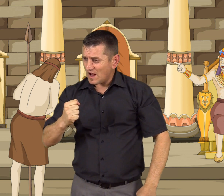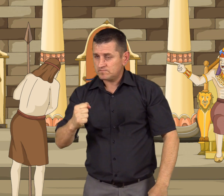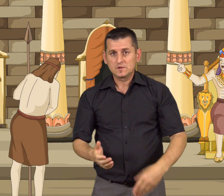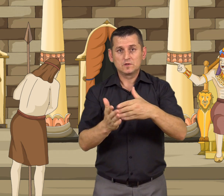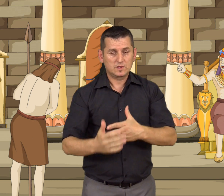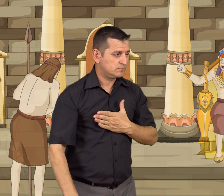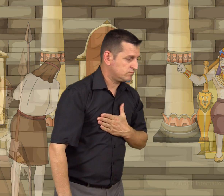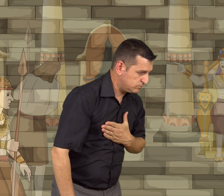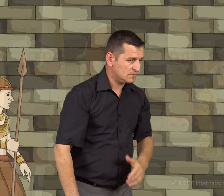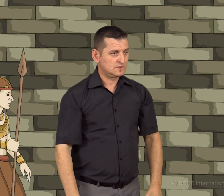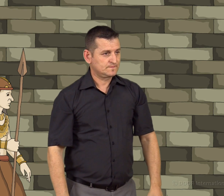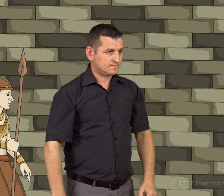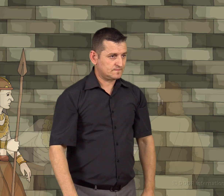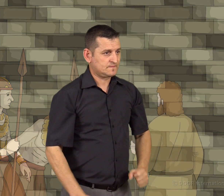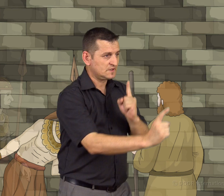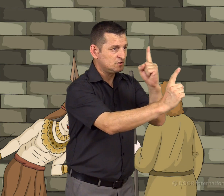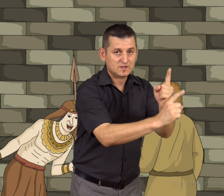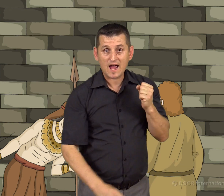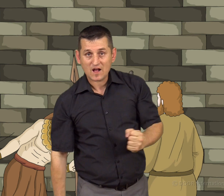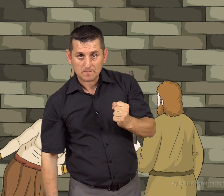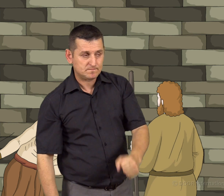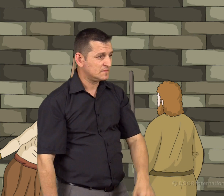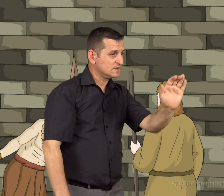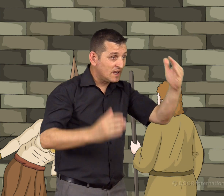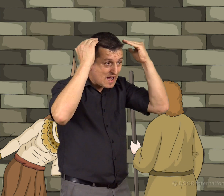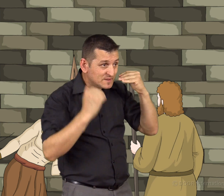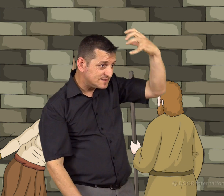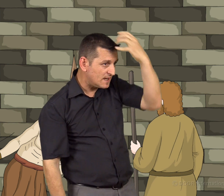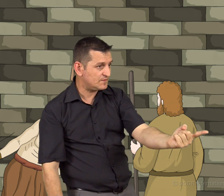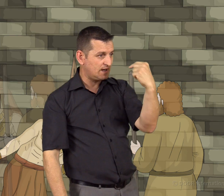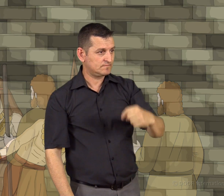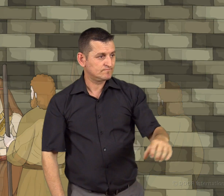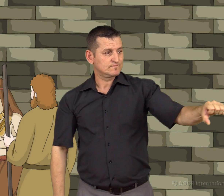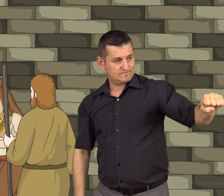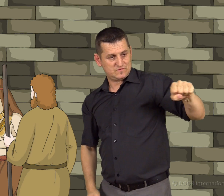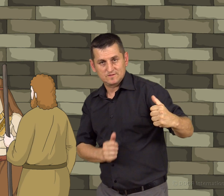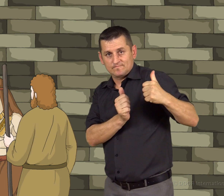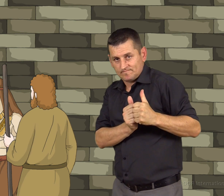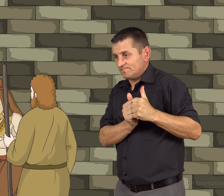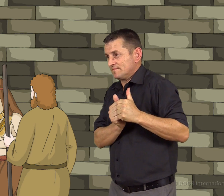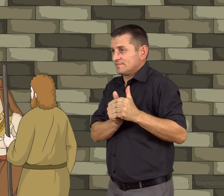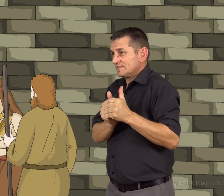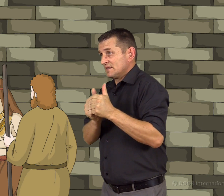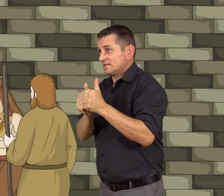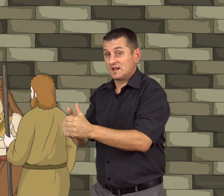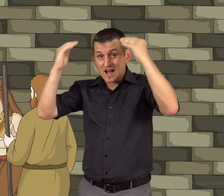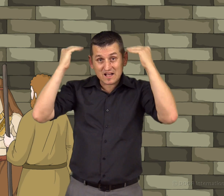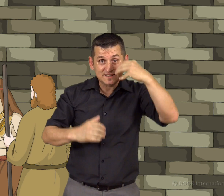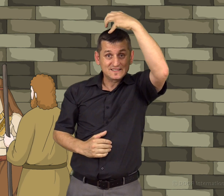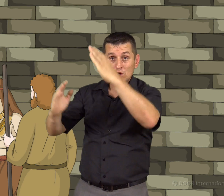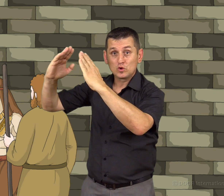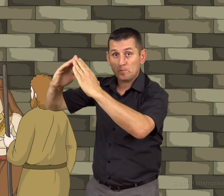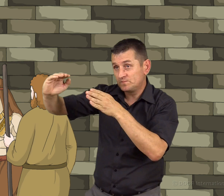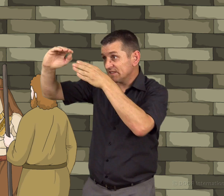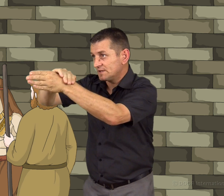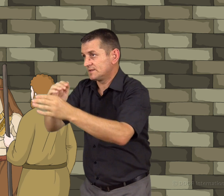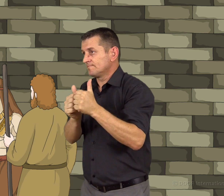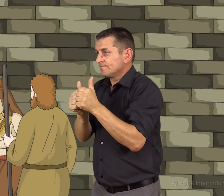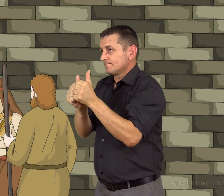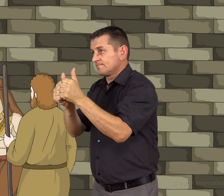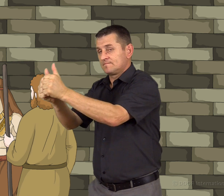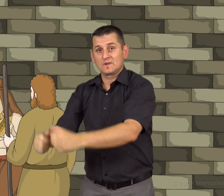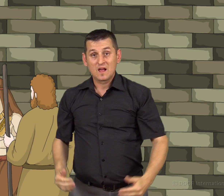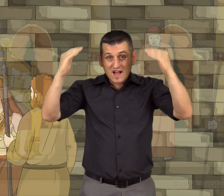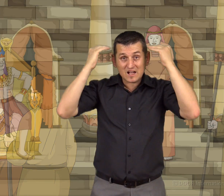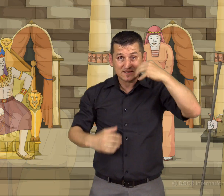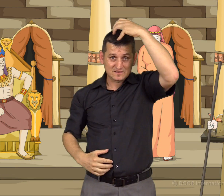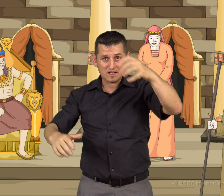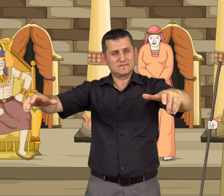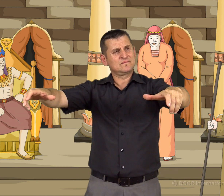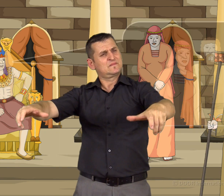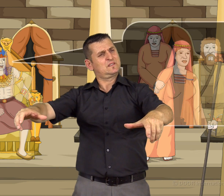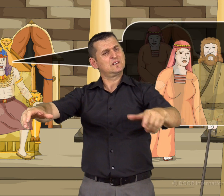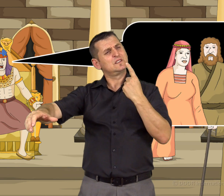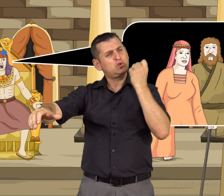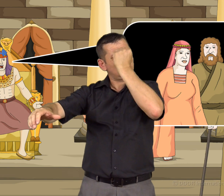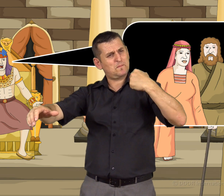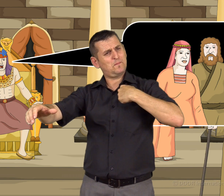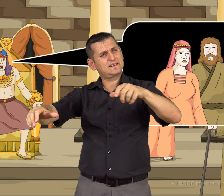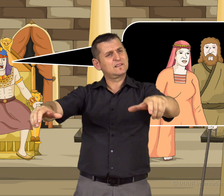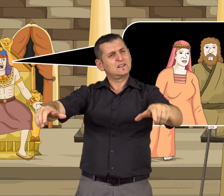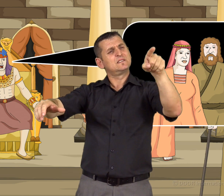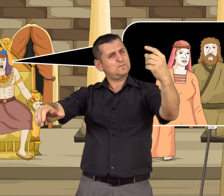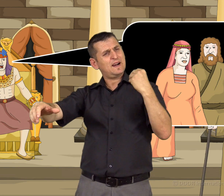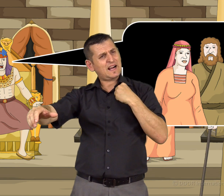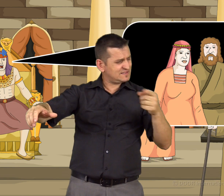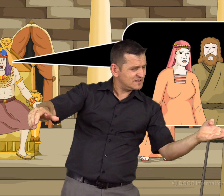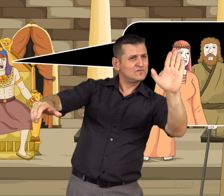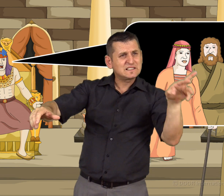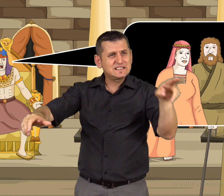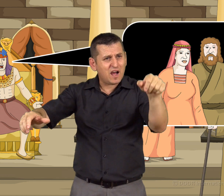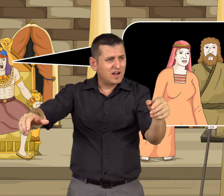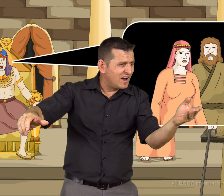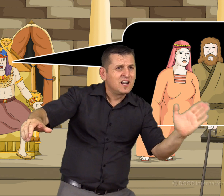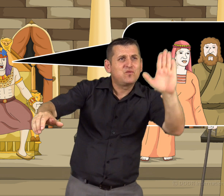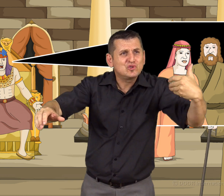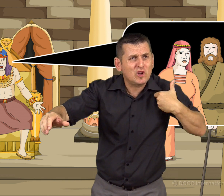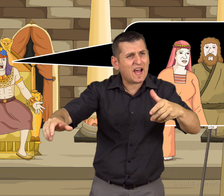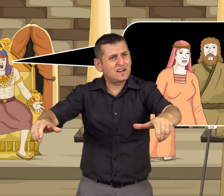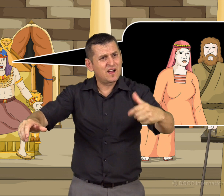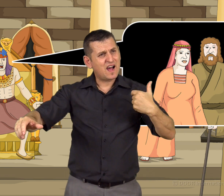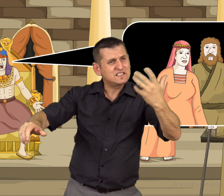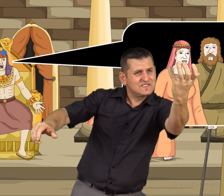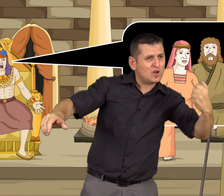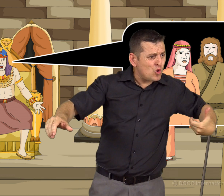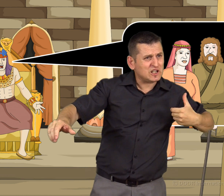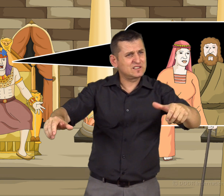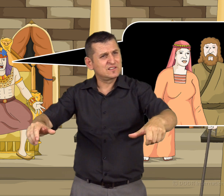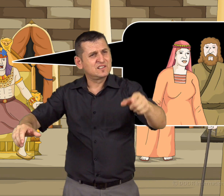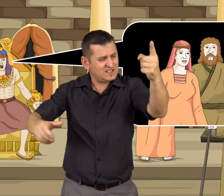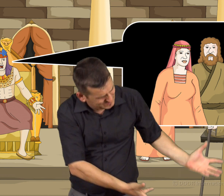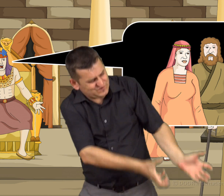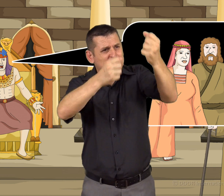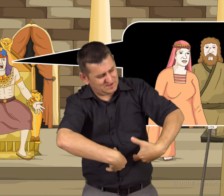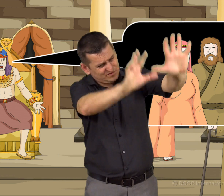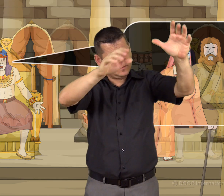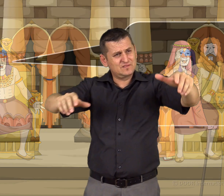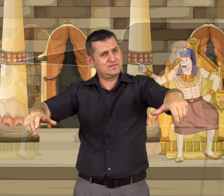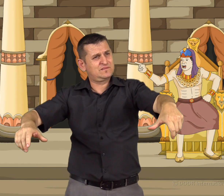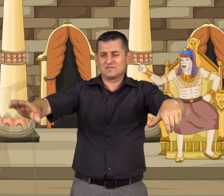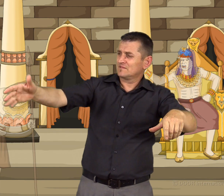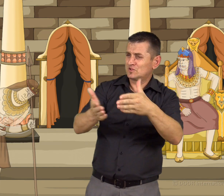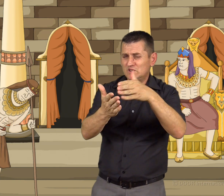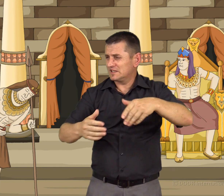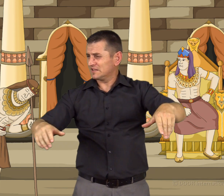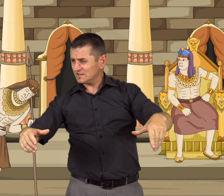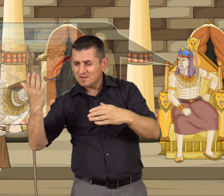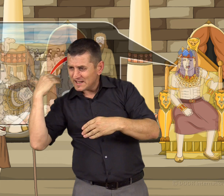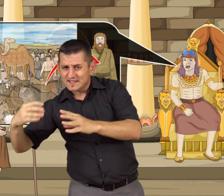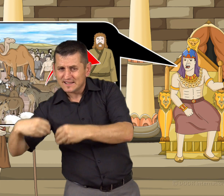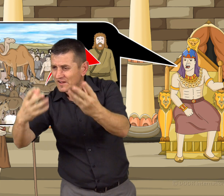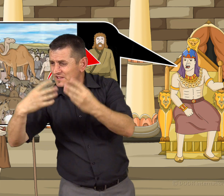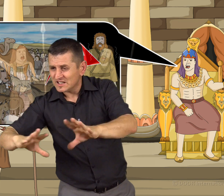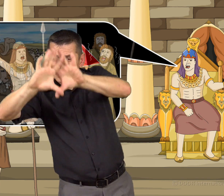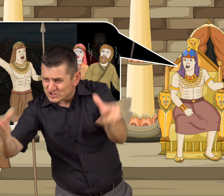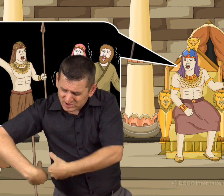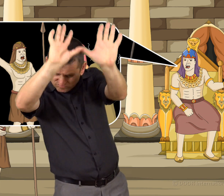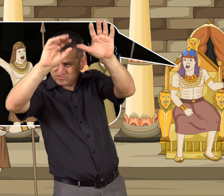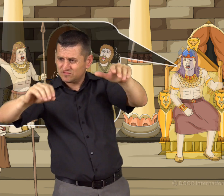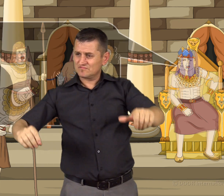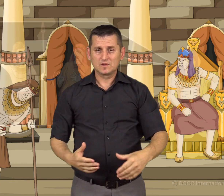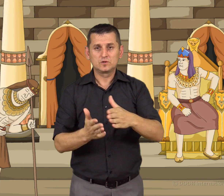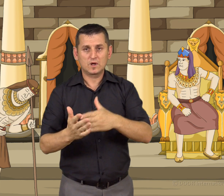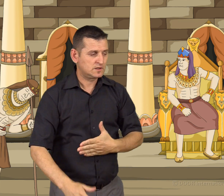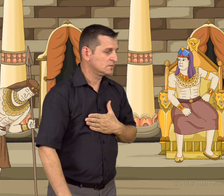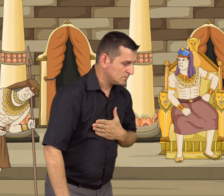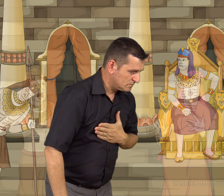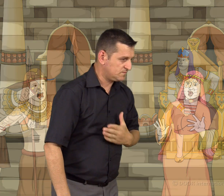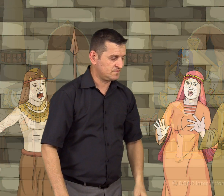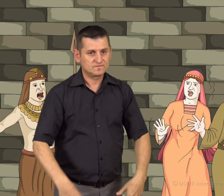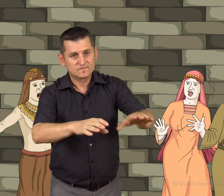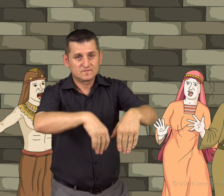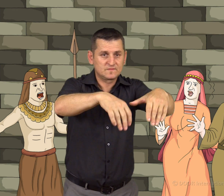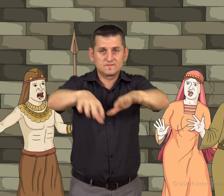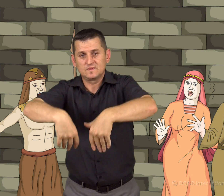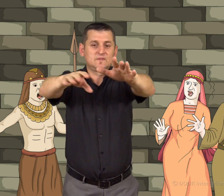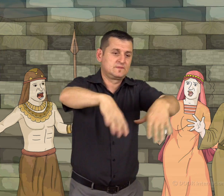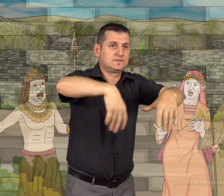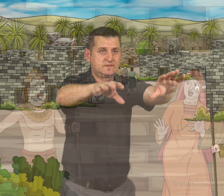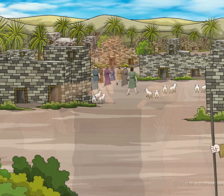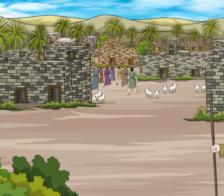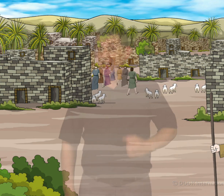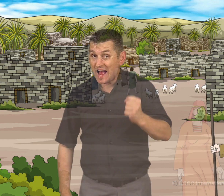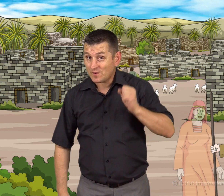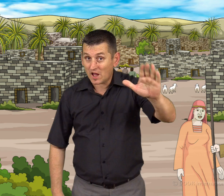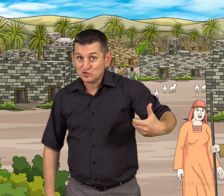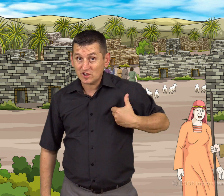Then they will kill me but will let you live.